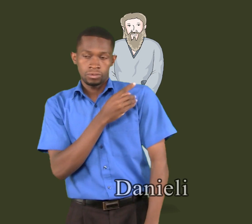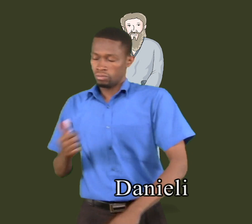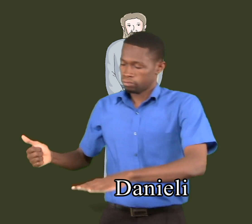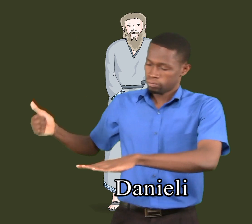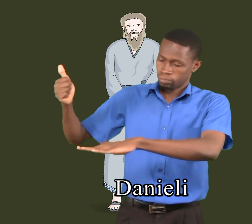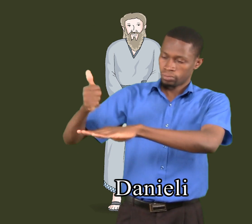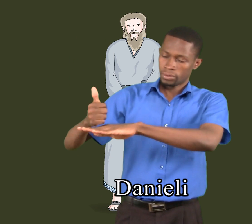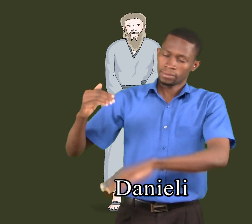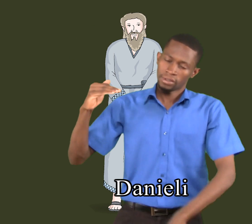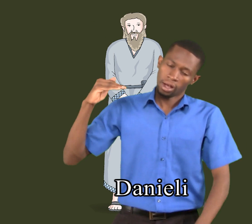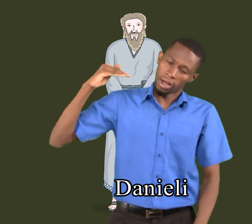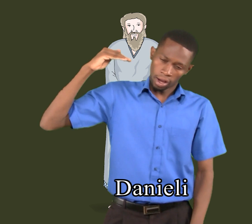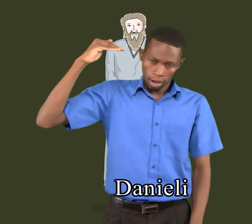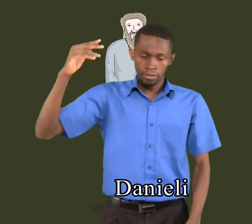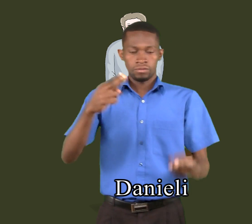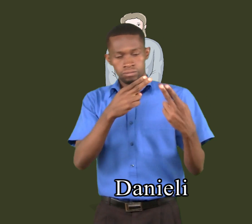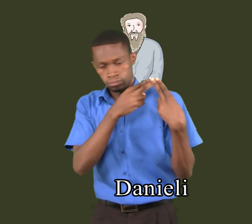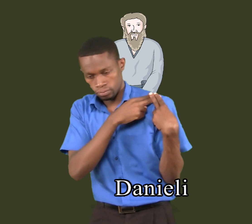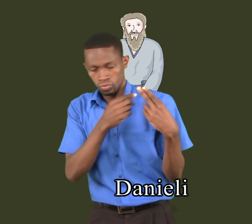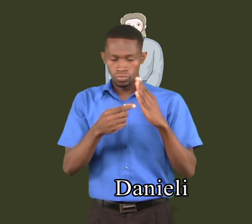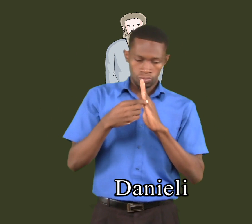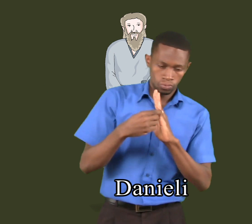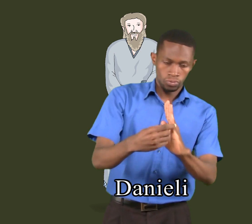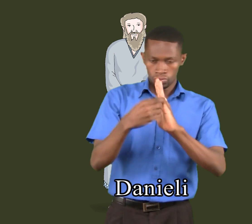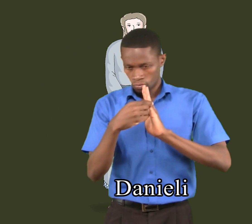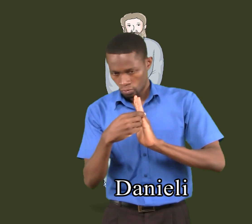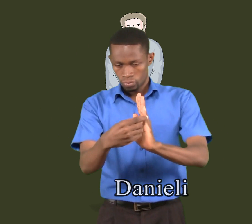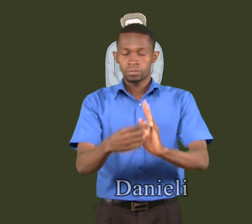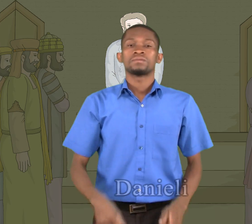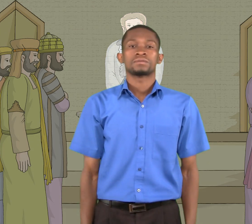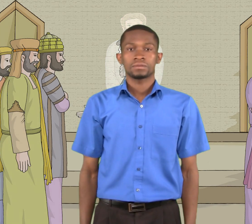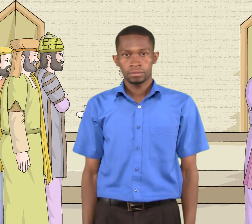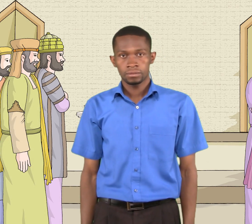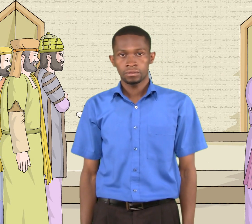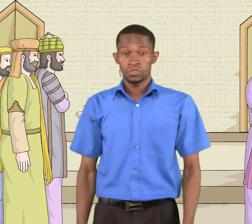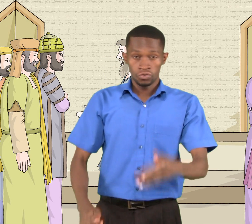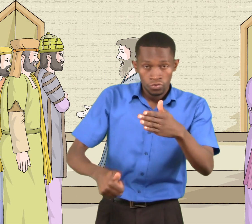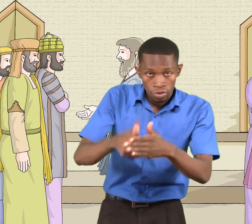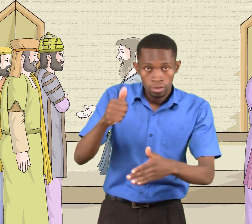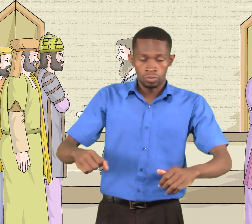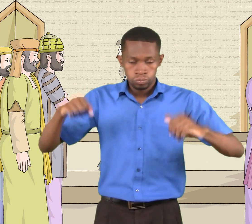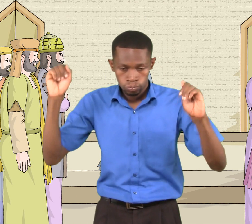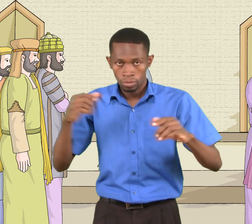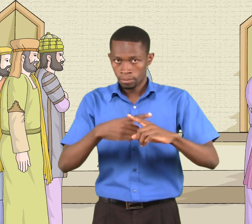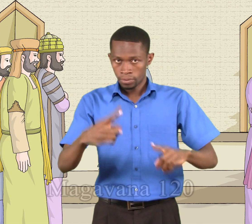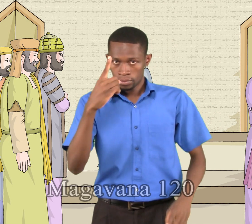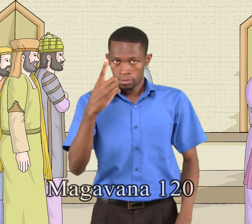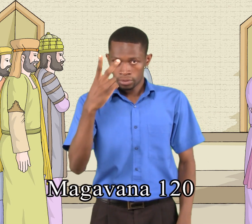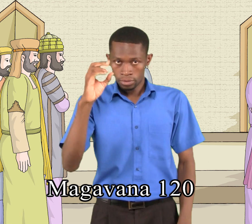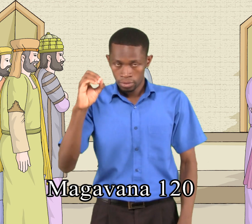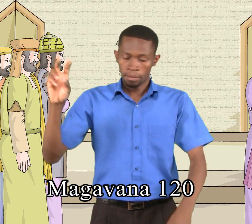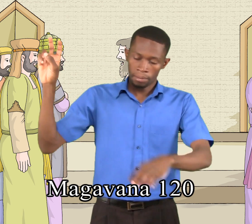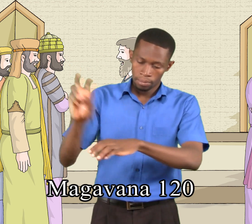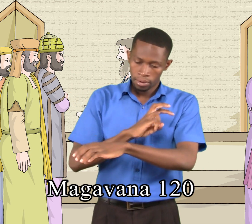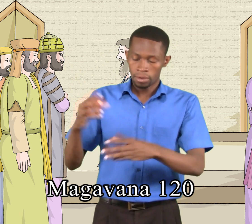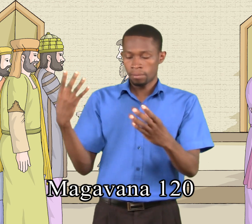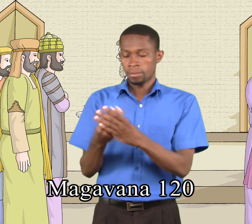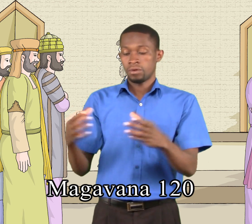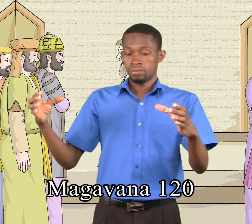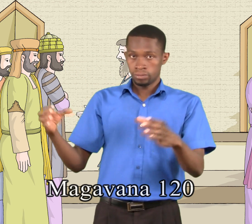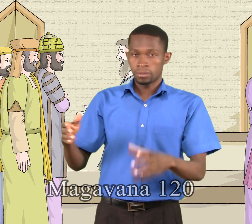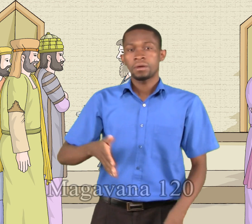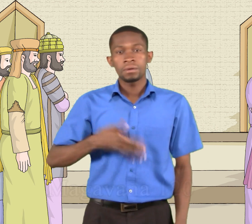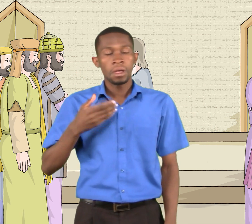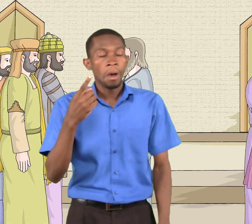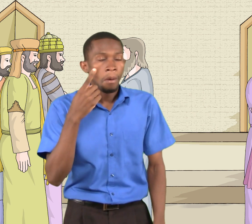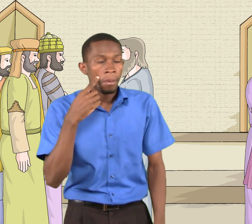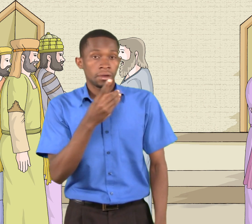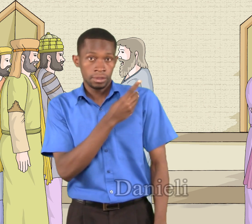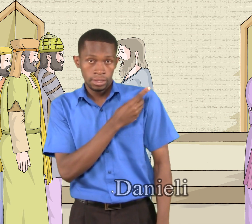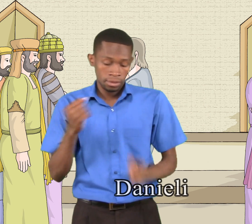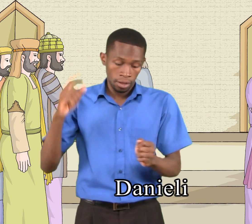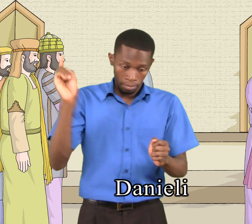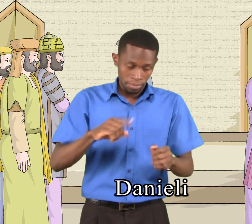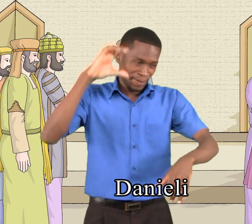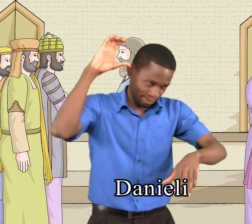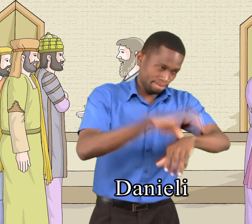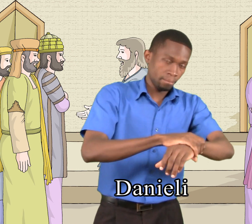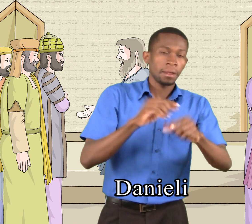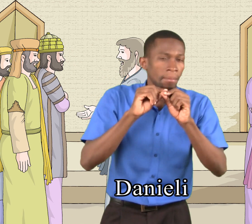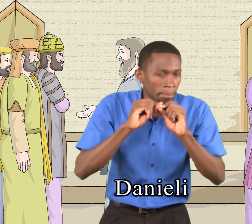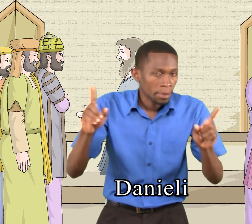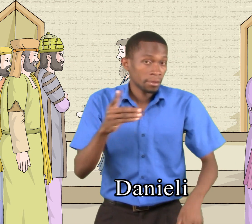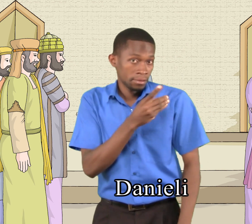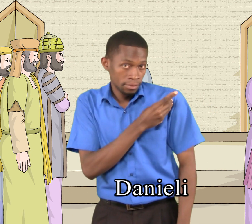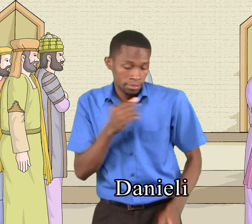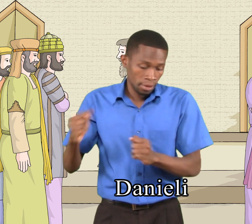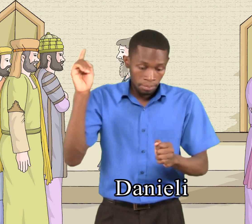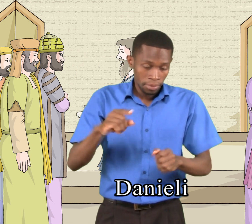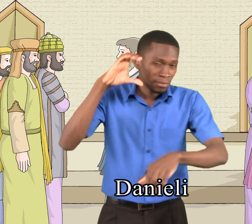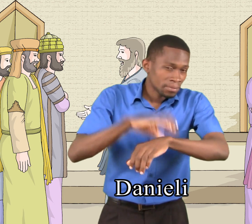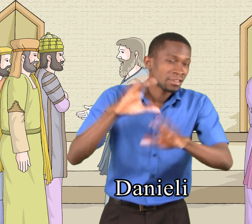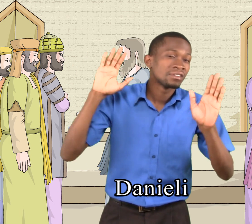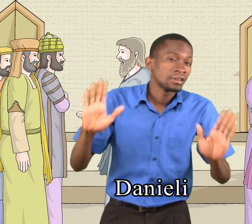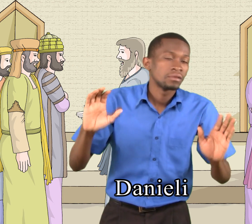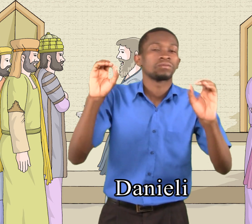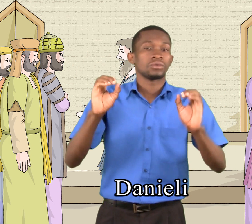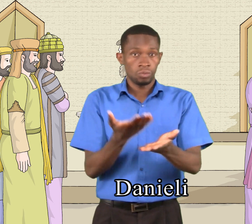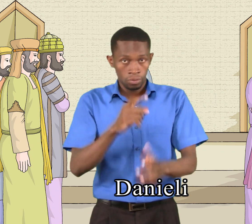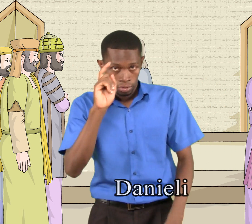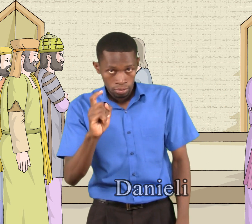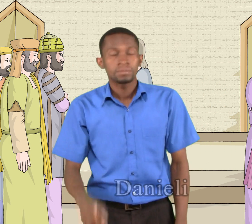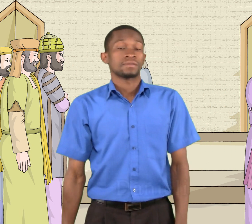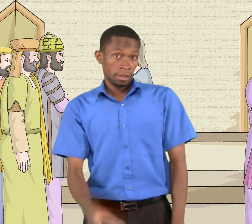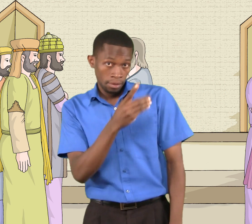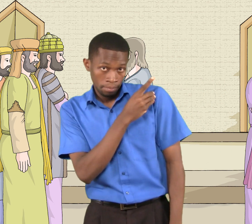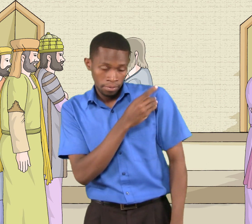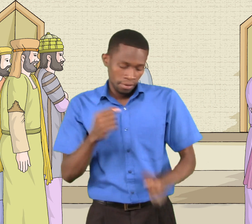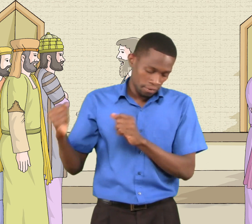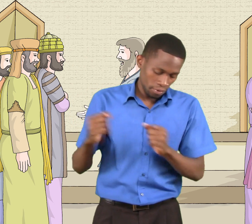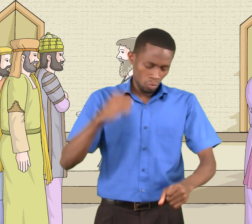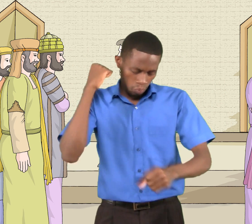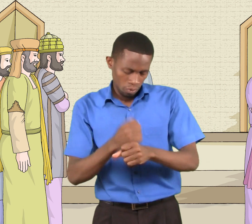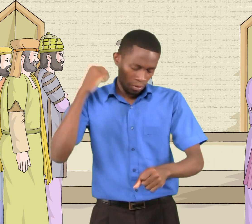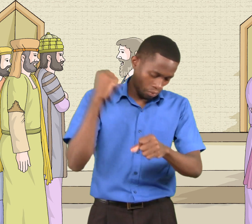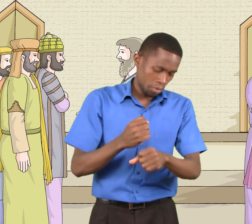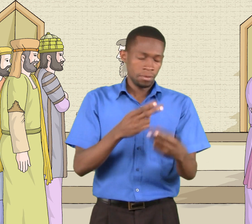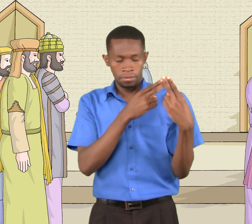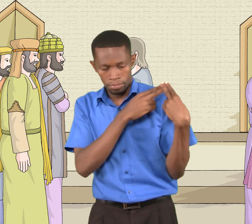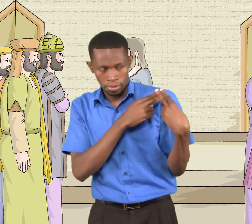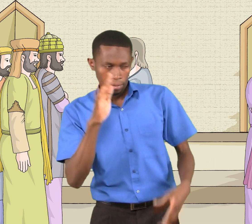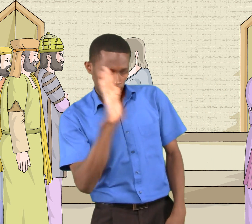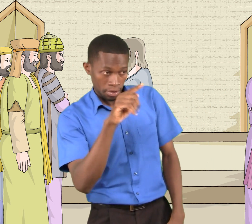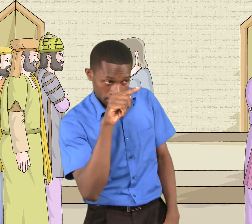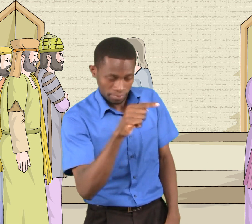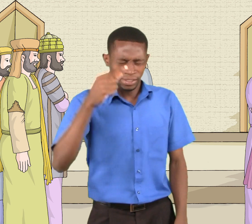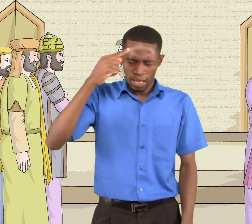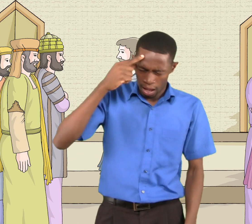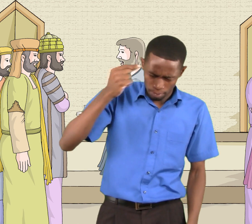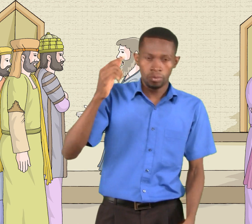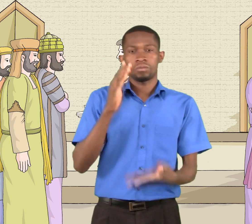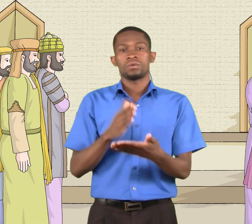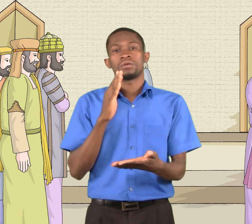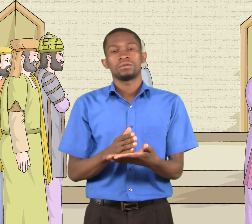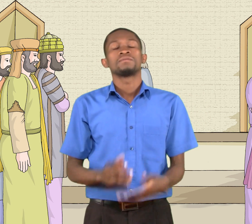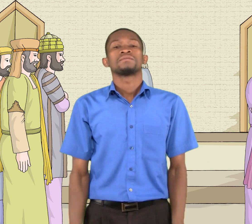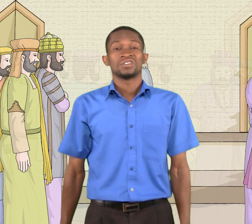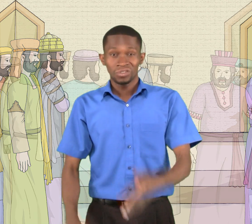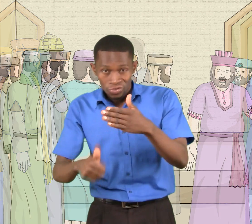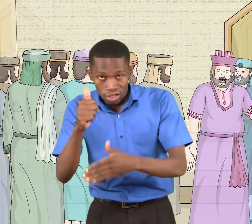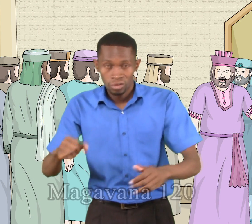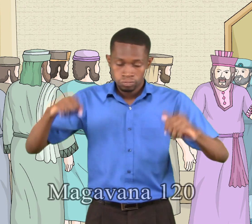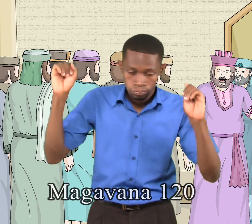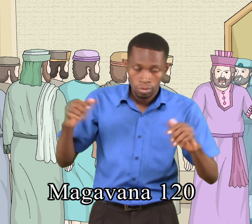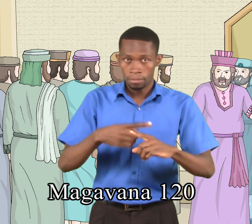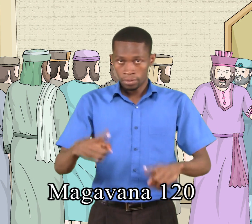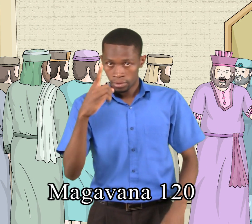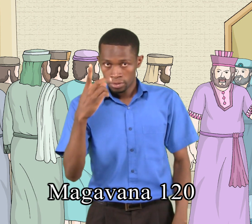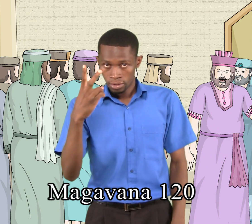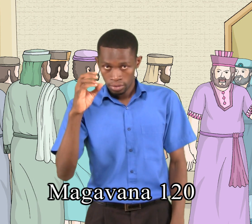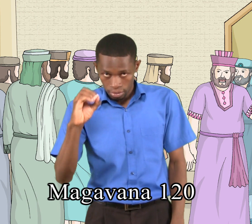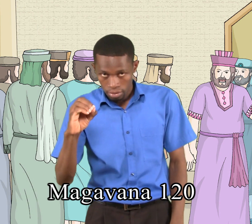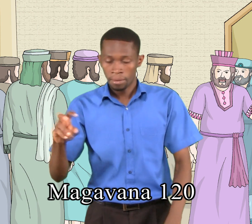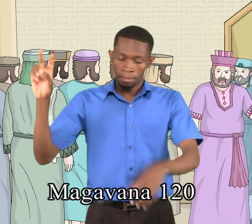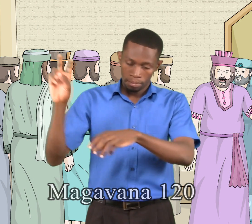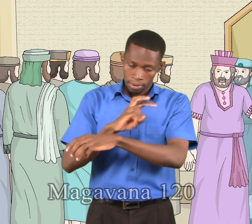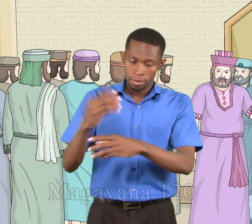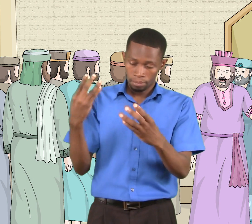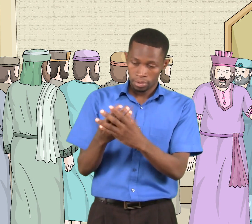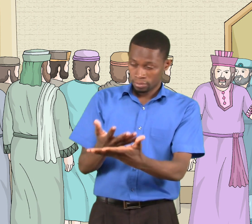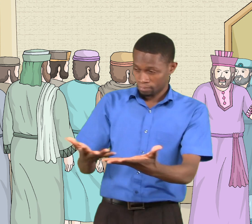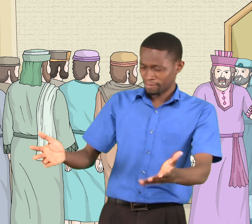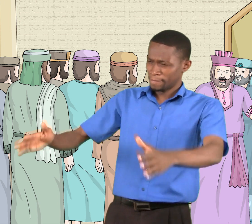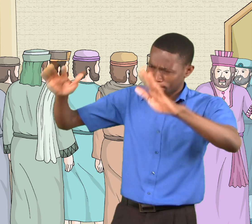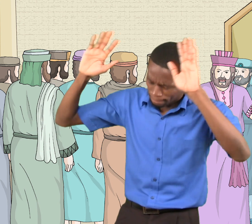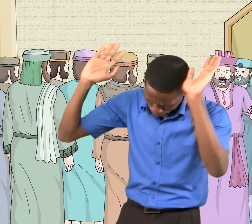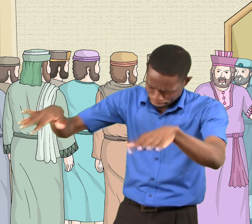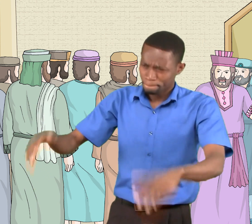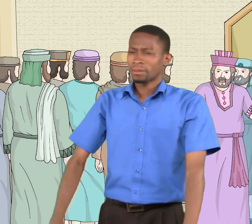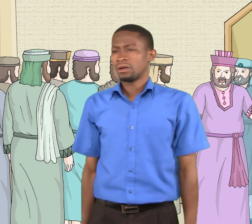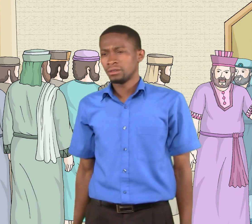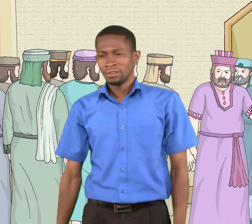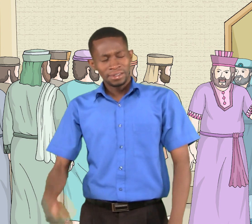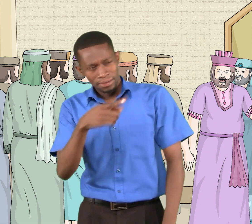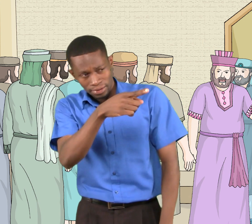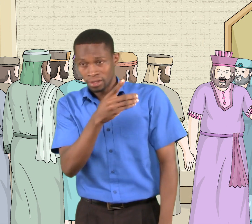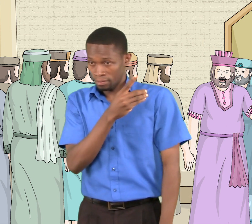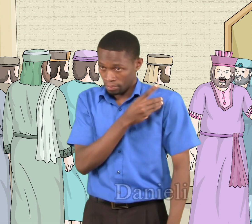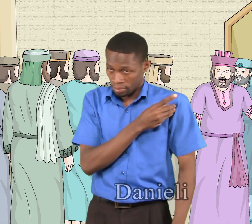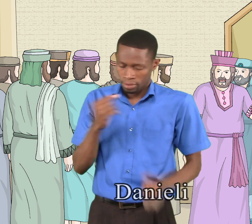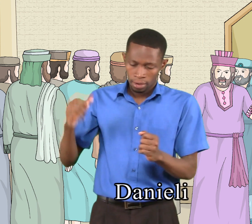Thus the administrators and satraps sought a charge against Daniel concerning the kingdom, but they could find no charge or corruption, because he was trustworthy, and no negligence or corruption was found in him.